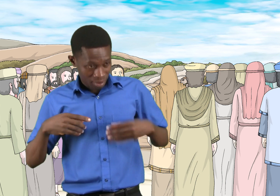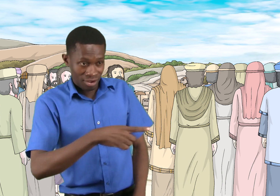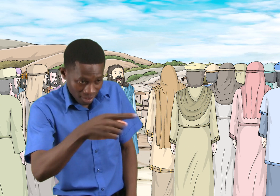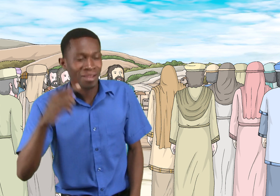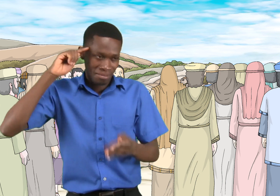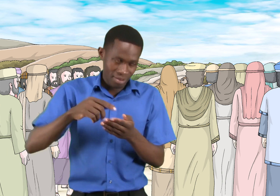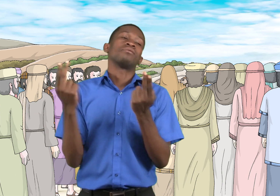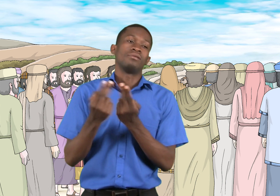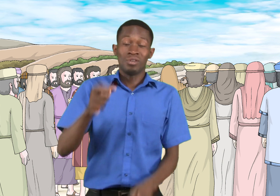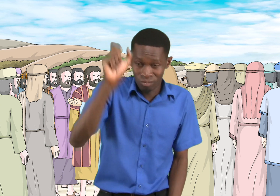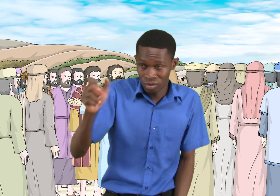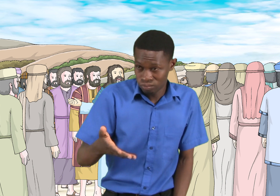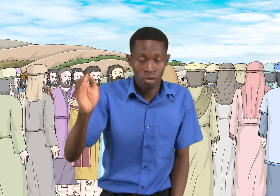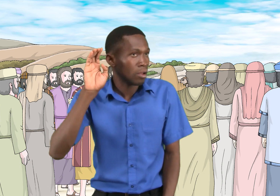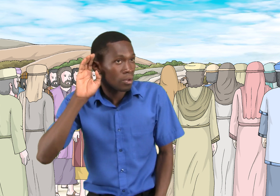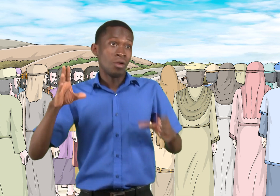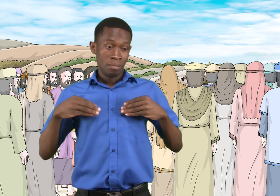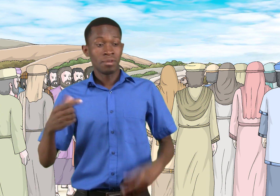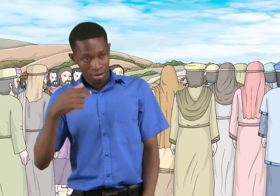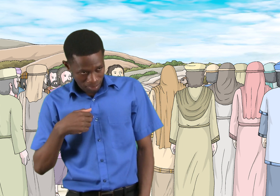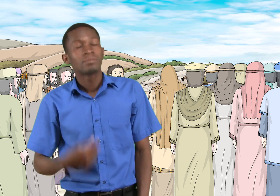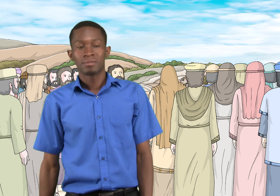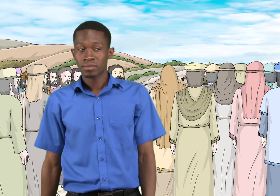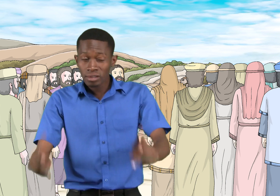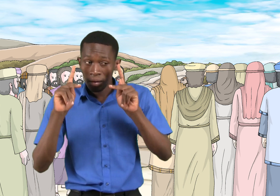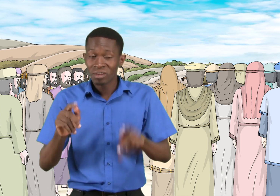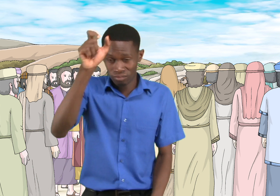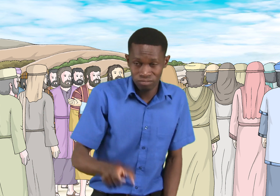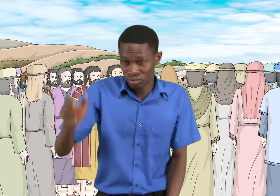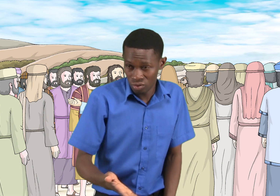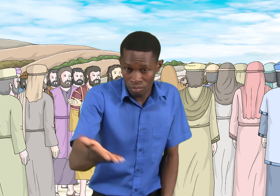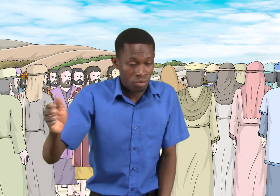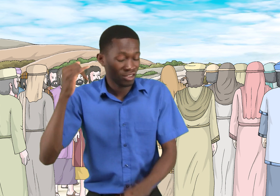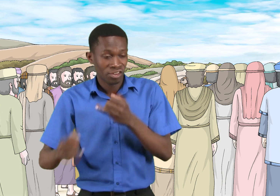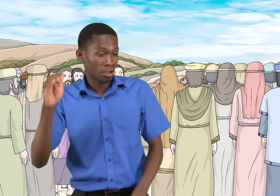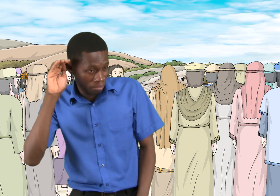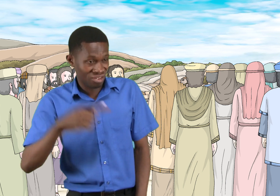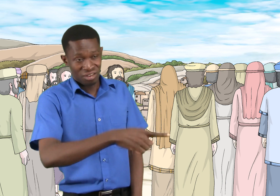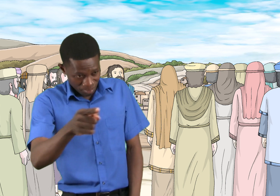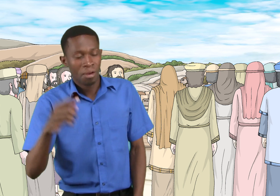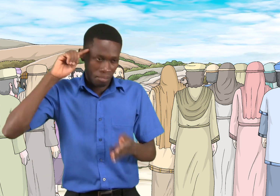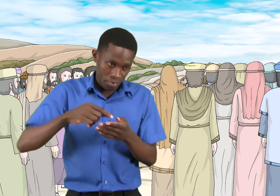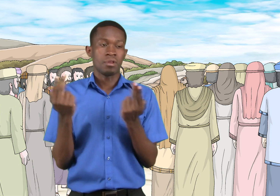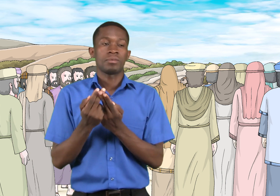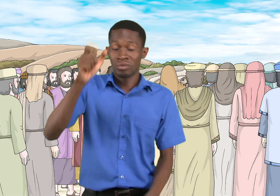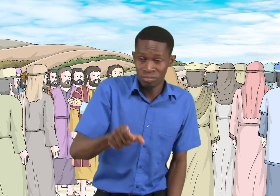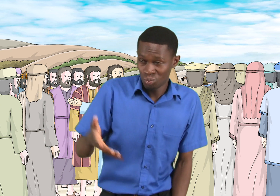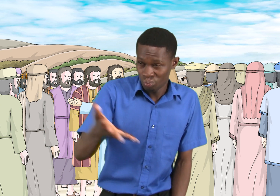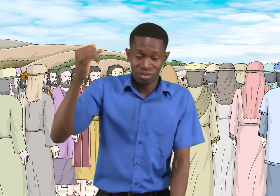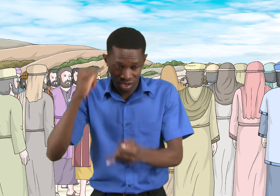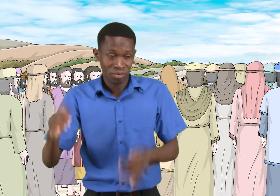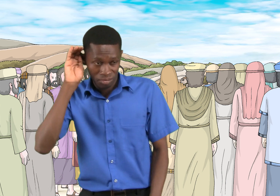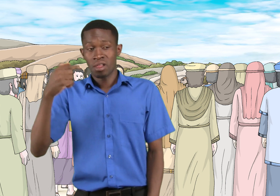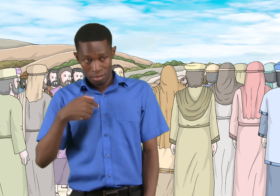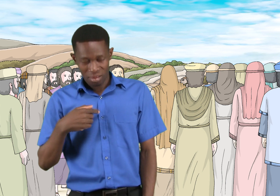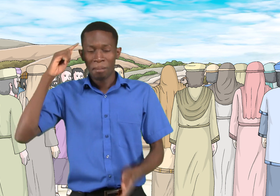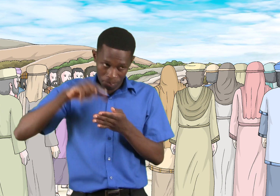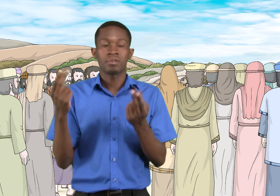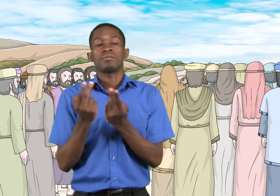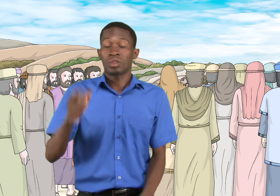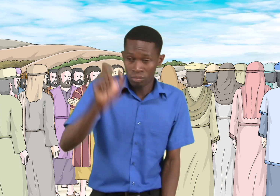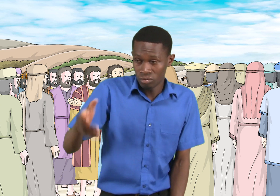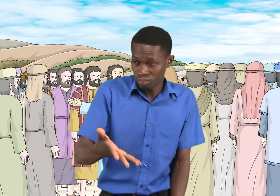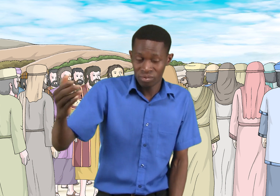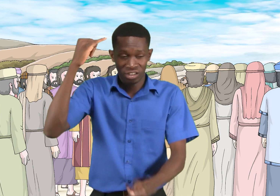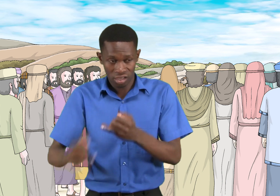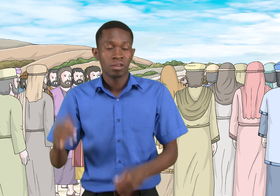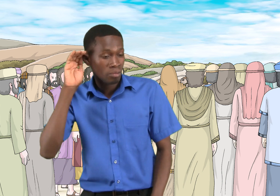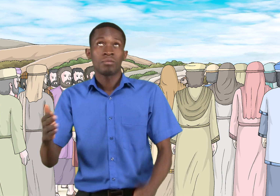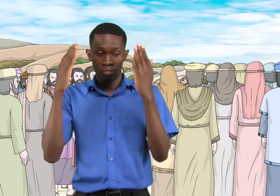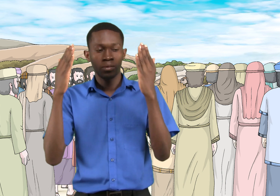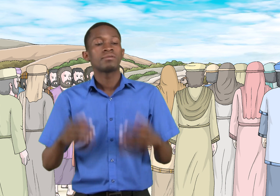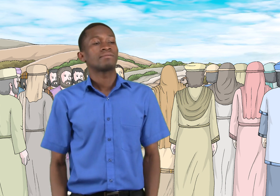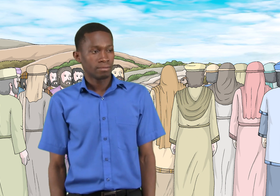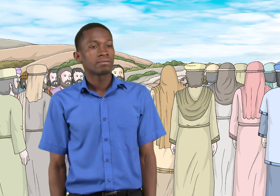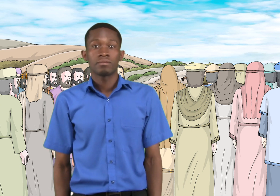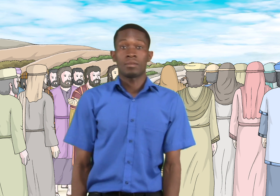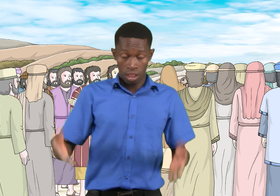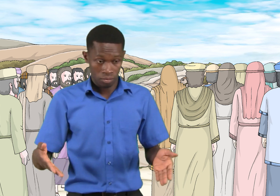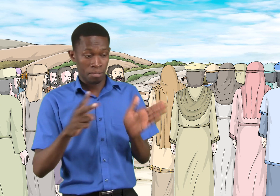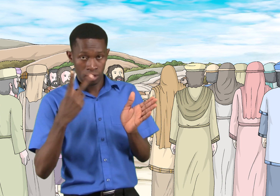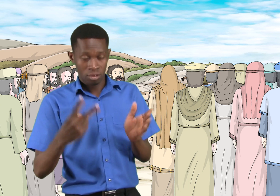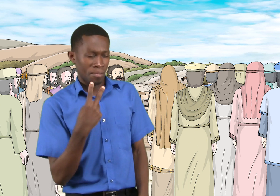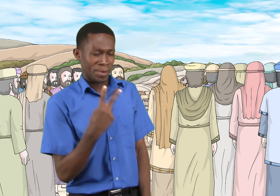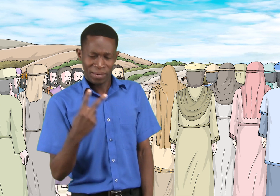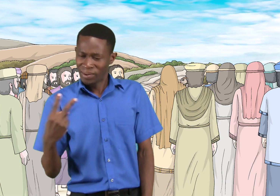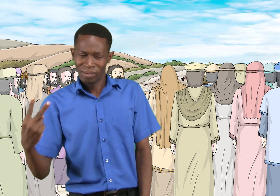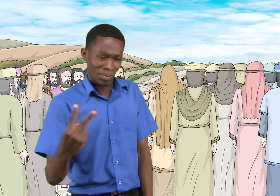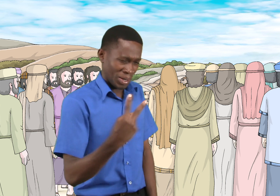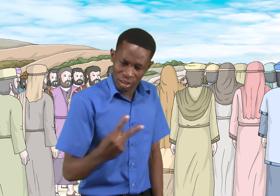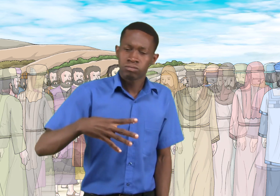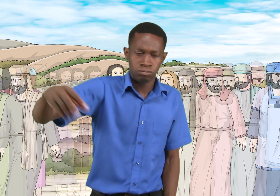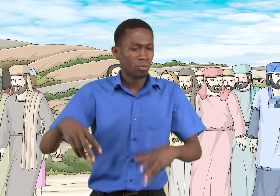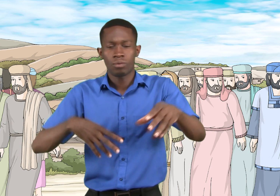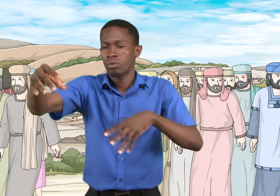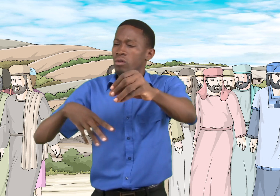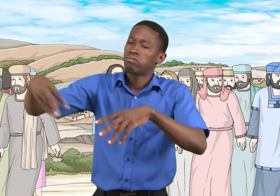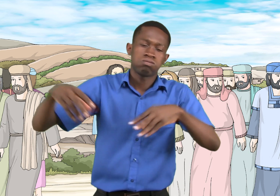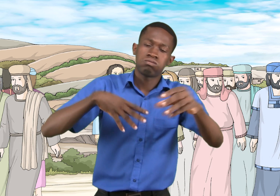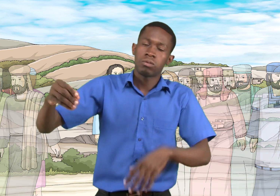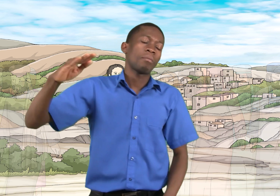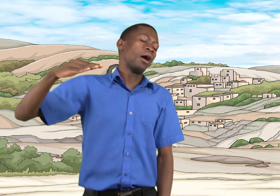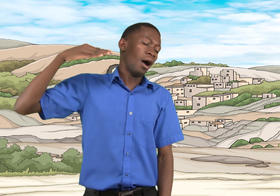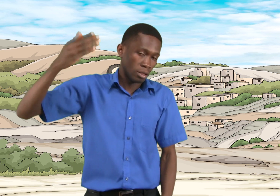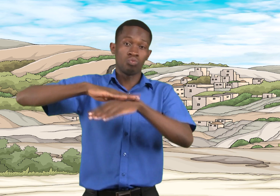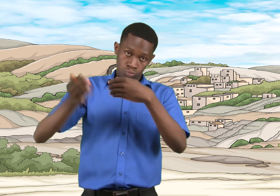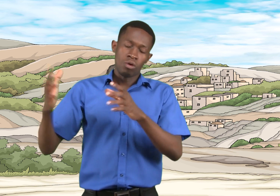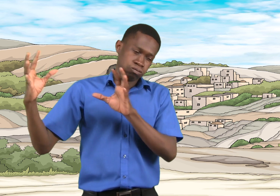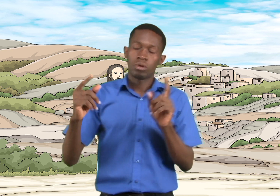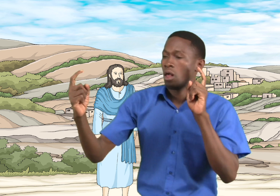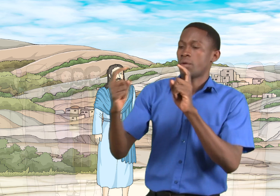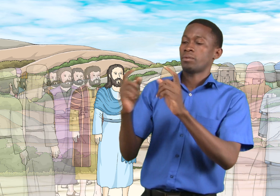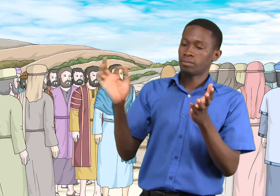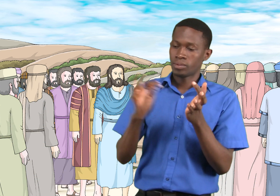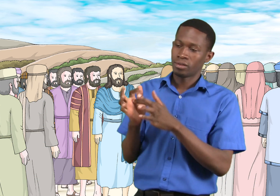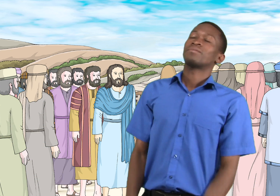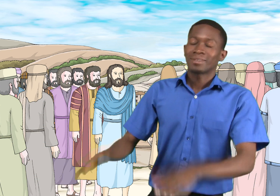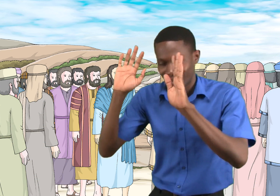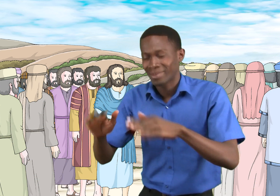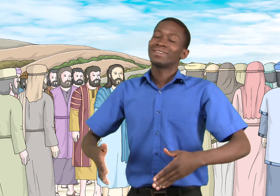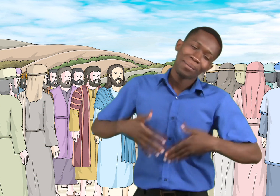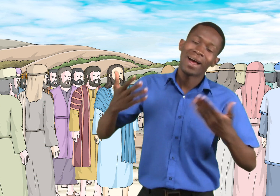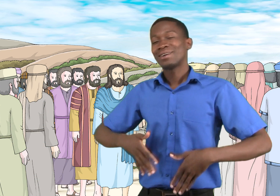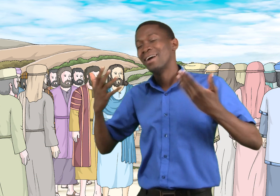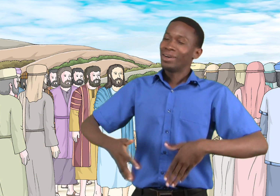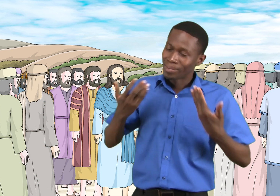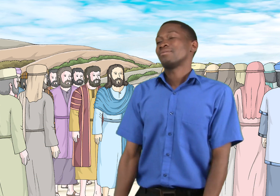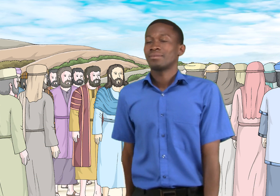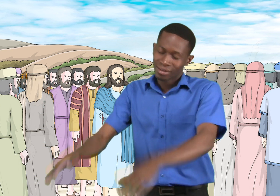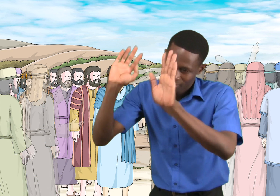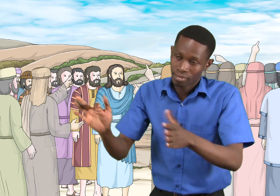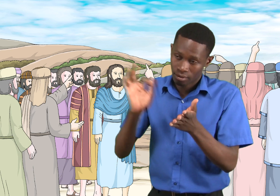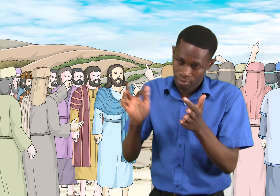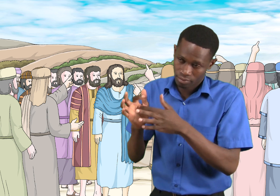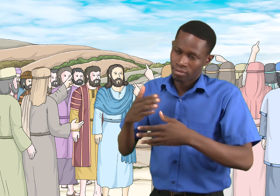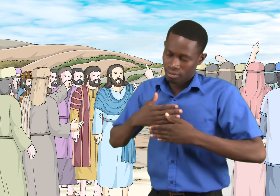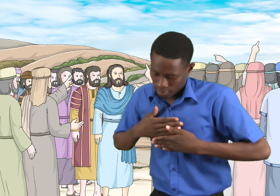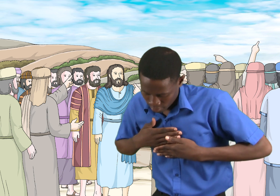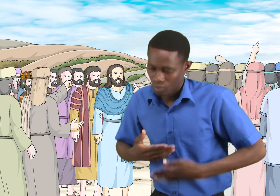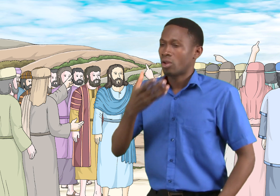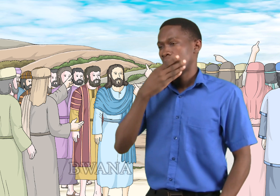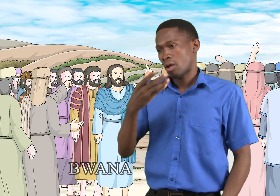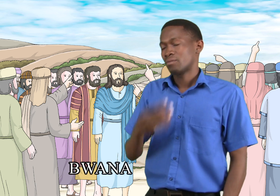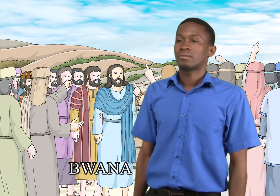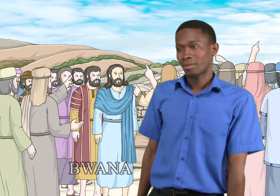and whoever rejects Me rejects the One who sent Me.” The seventy-two returned with joy and said, “Lord, even the demons submit to us in Your name.”